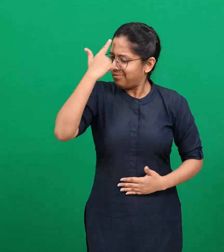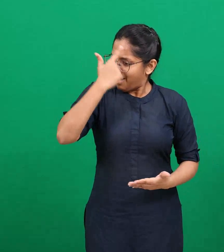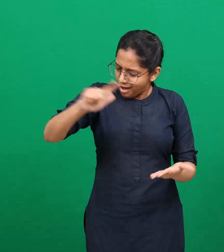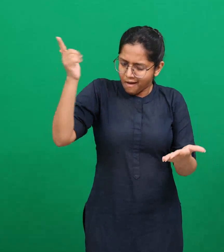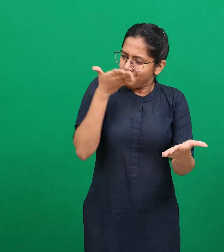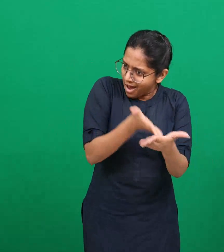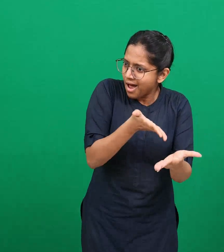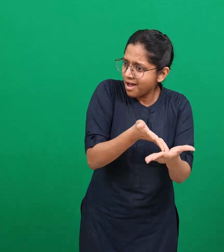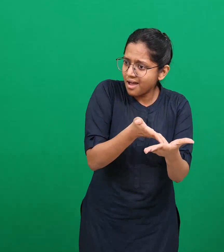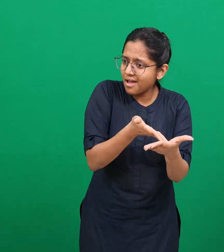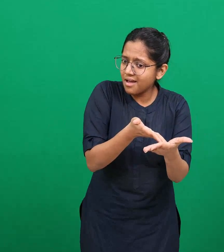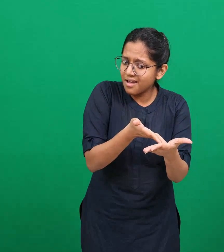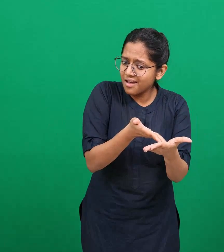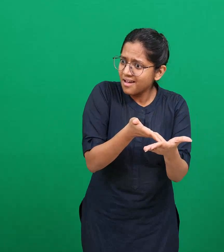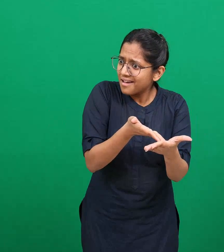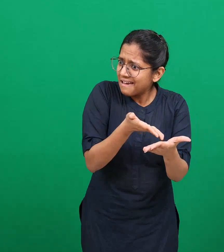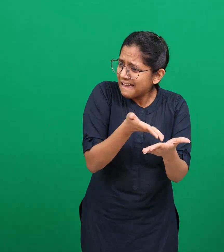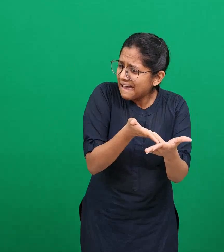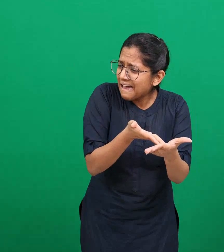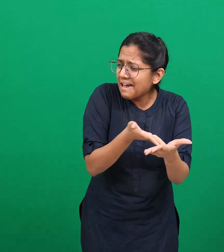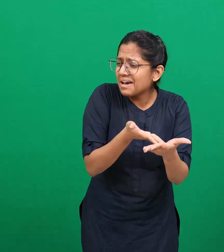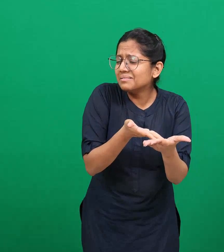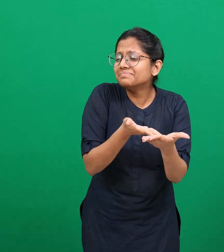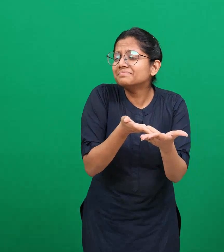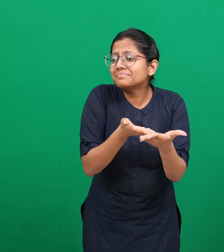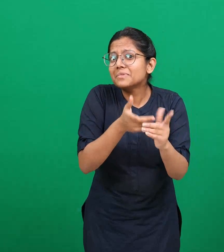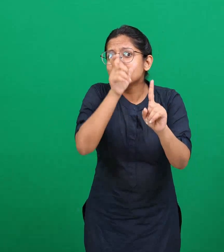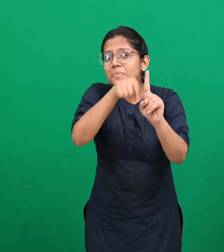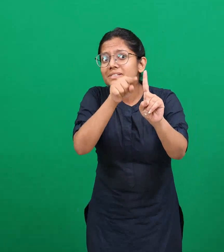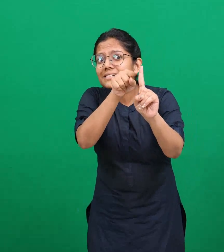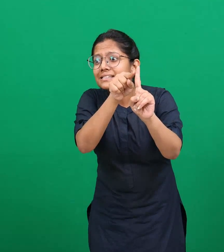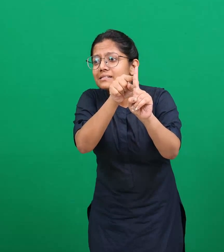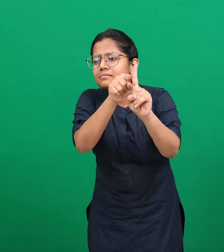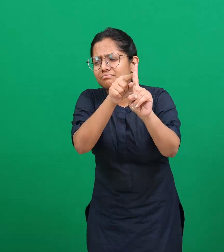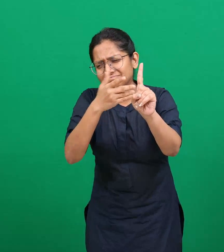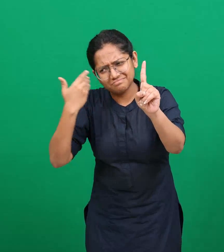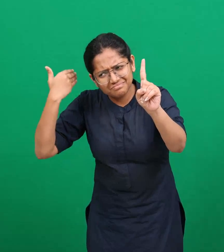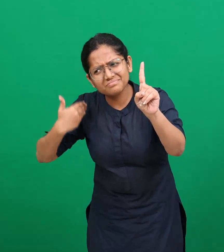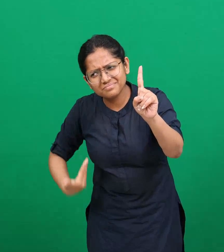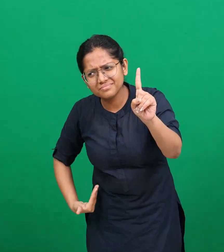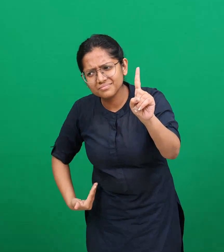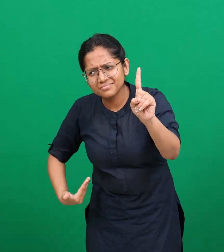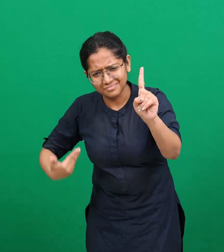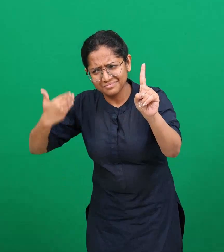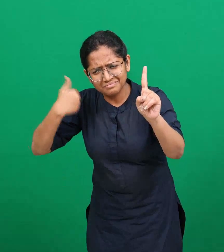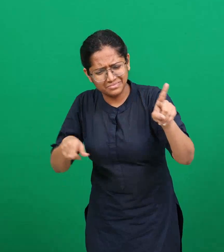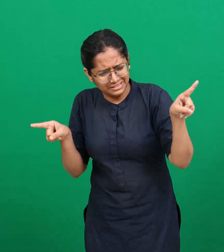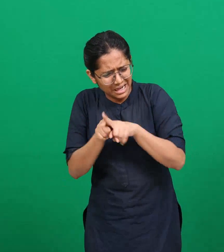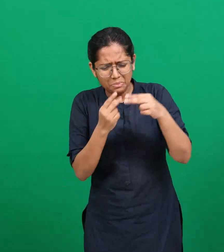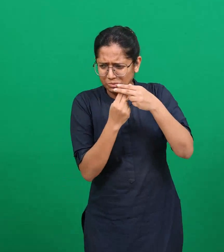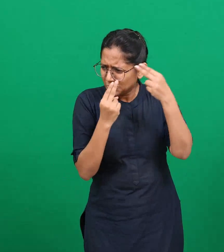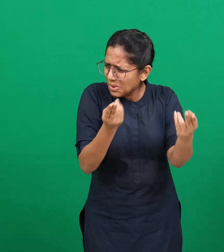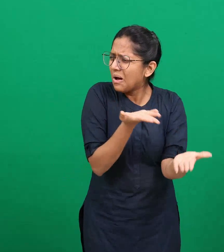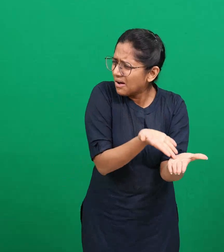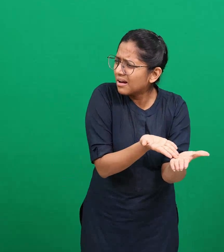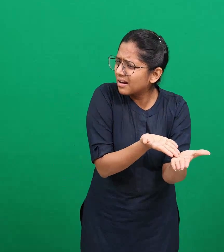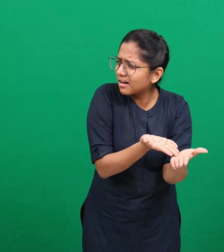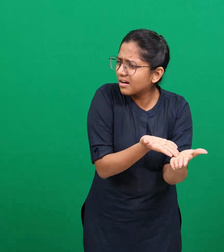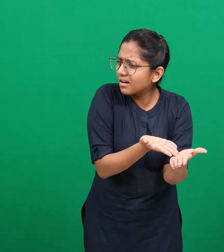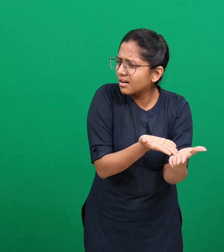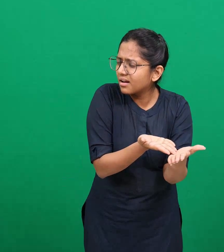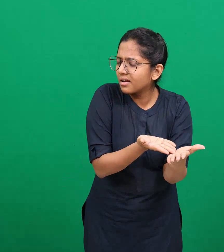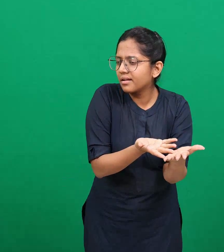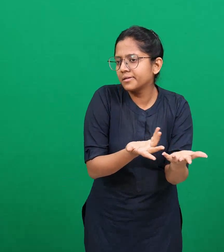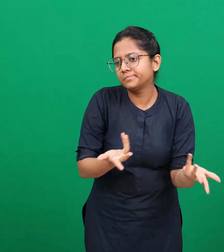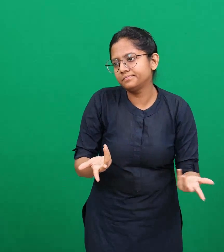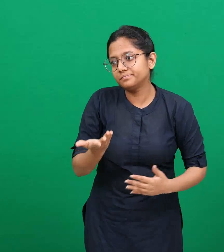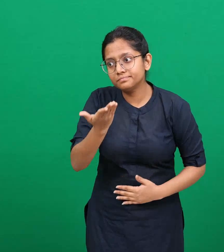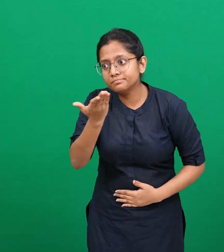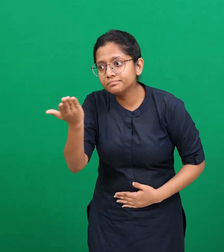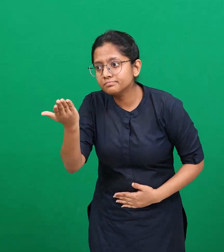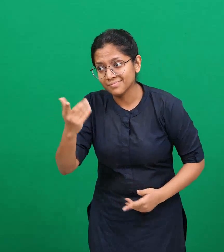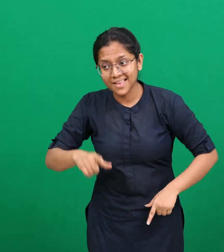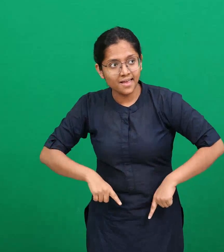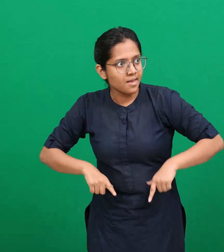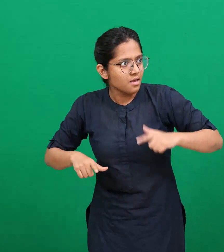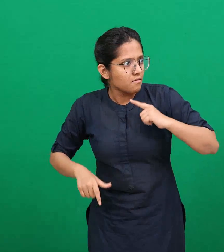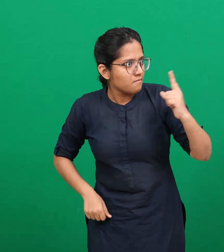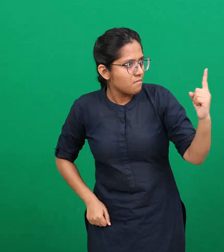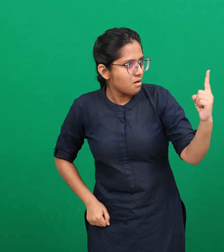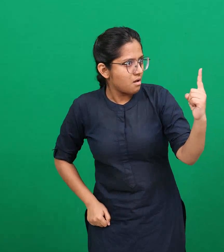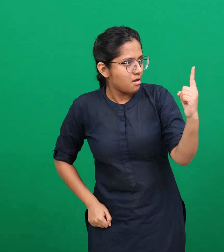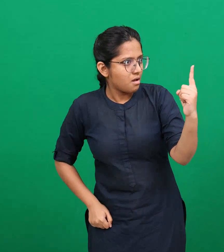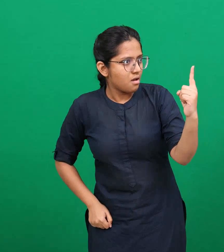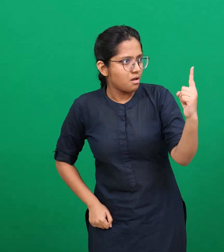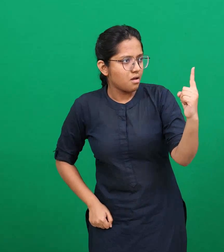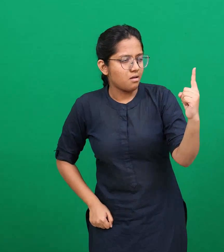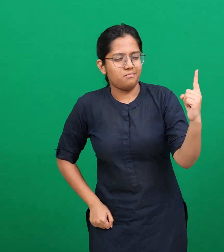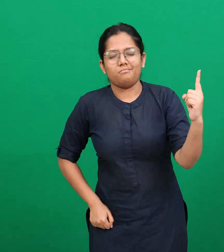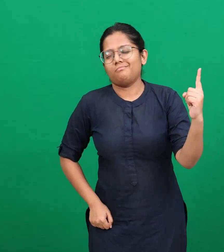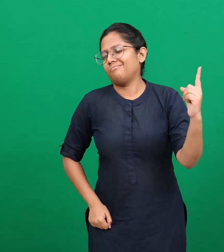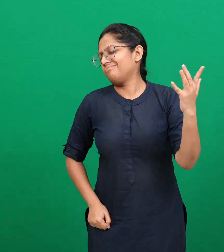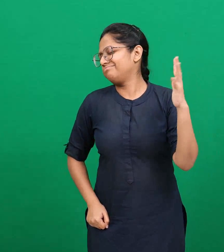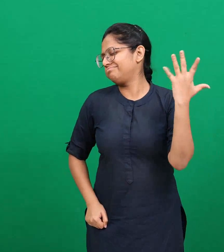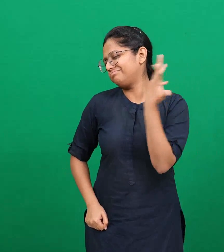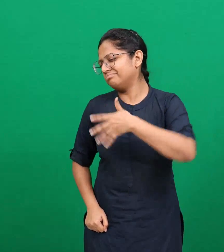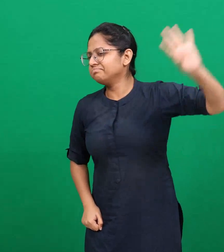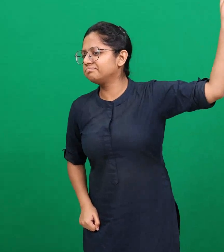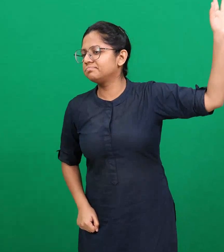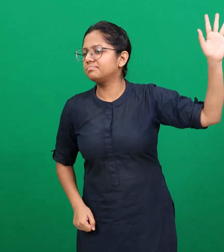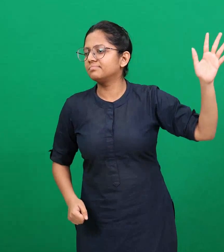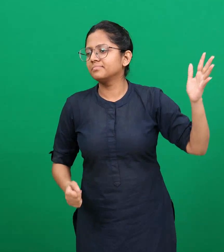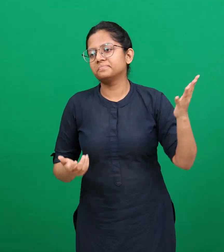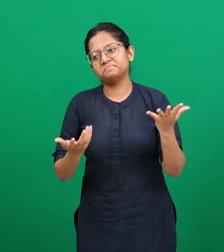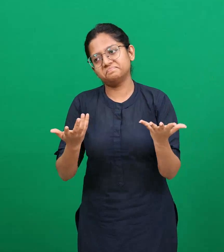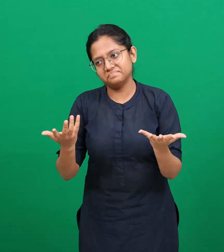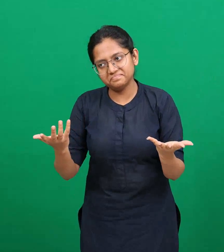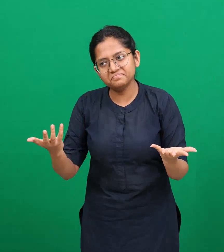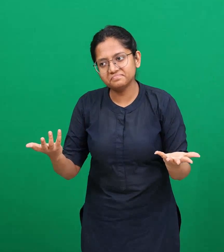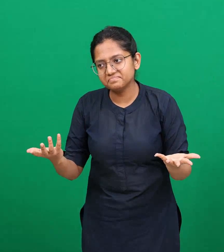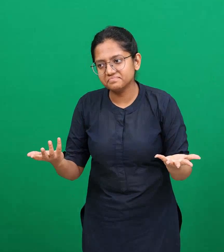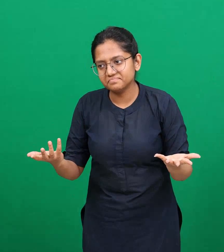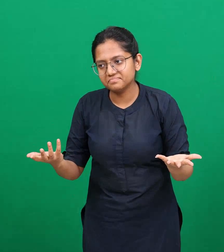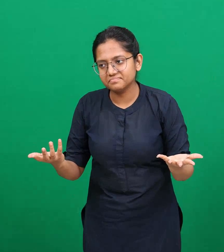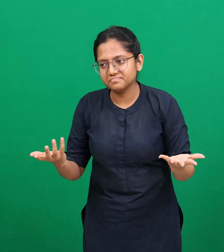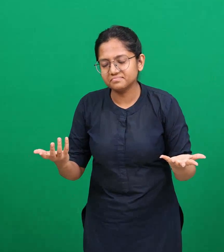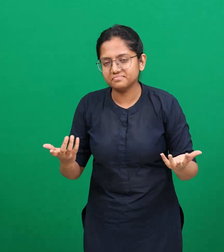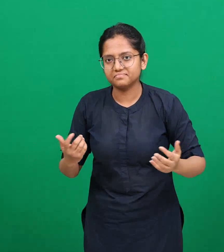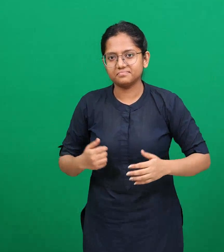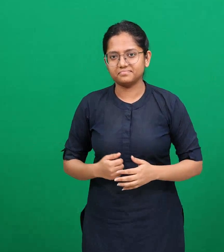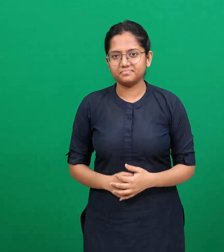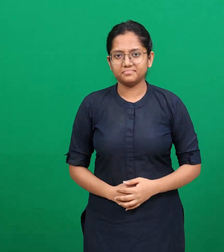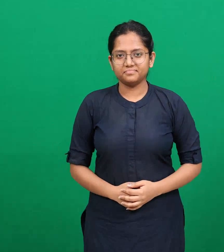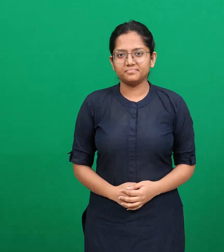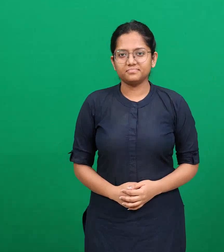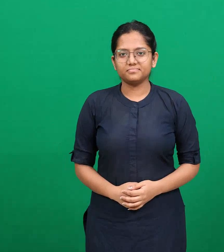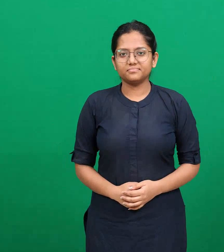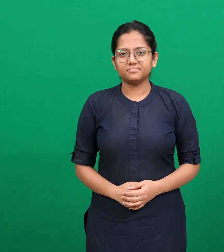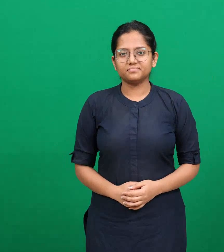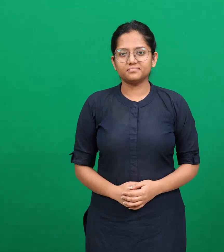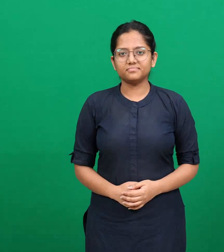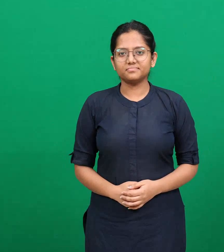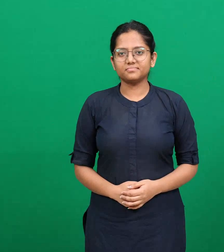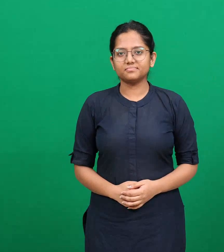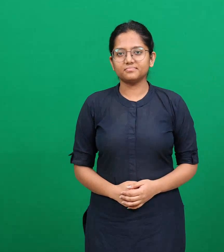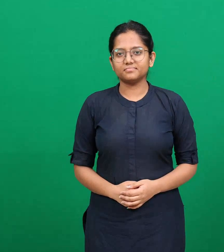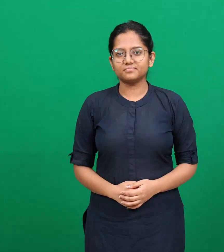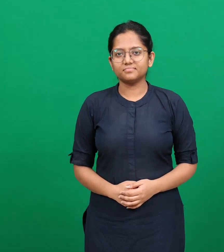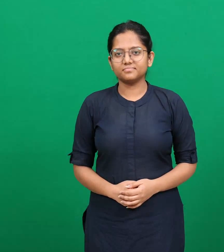These are the very words that testify about Me, yet you refuse to come to Me to have life.